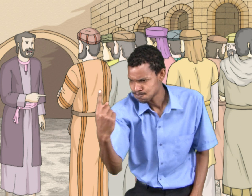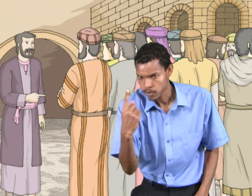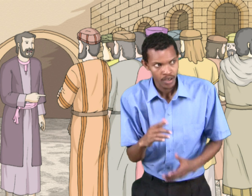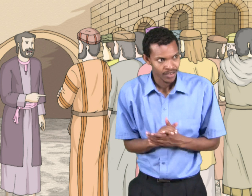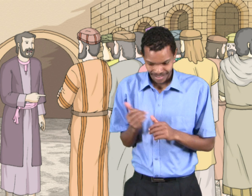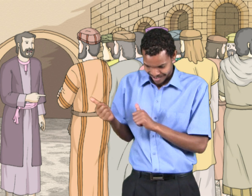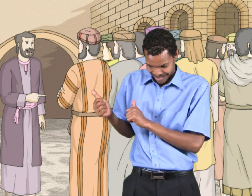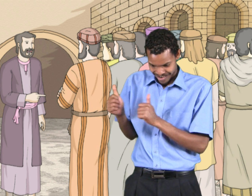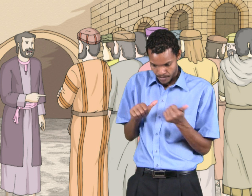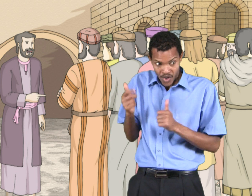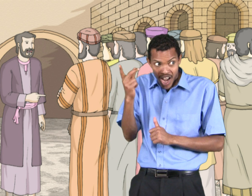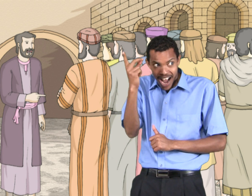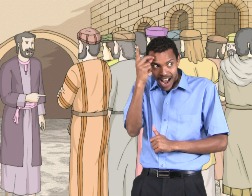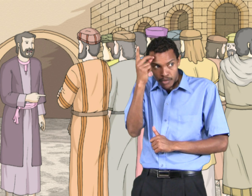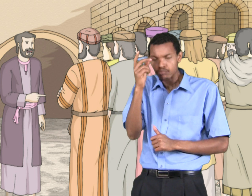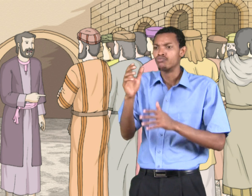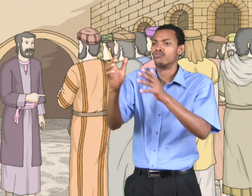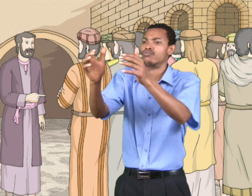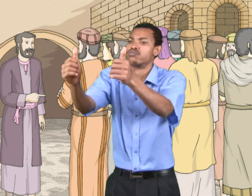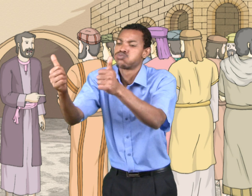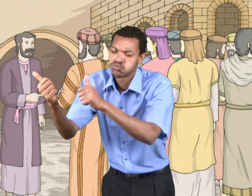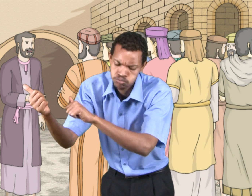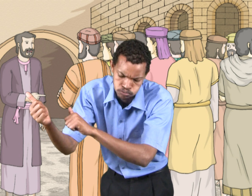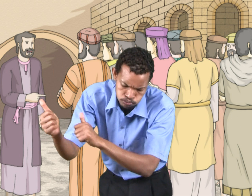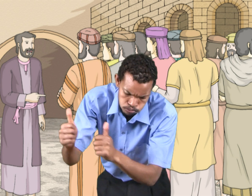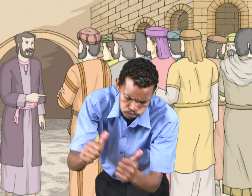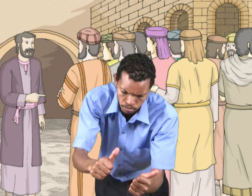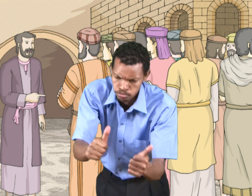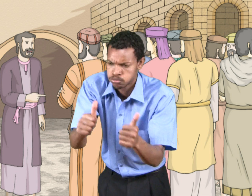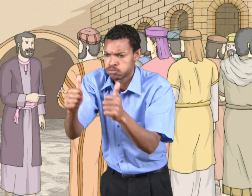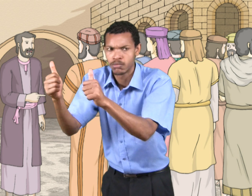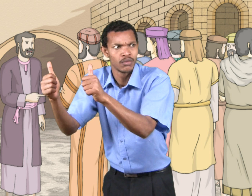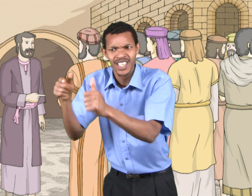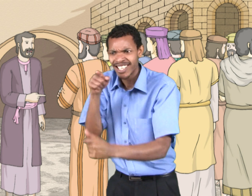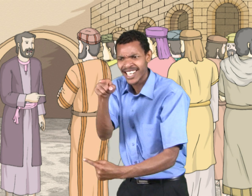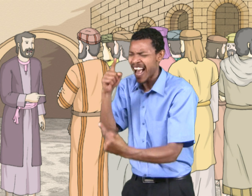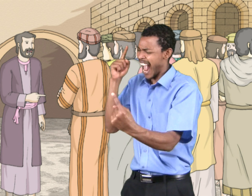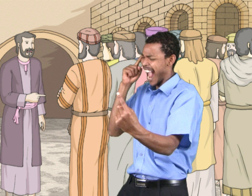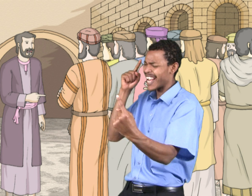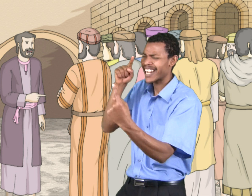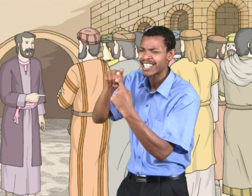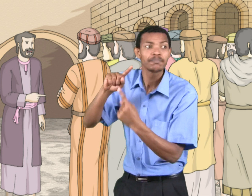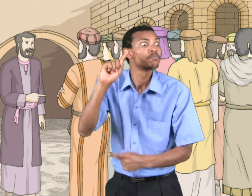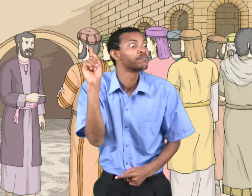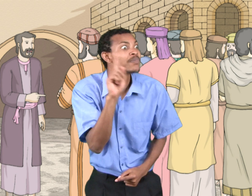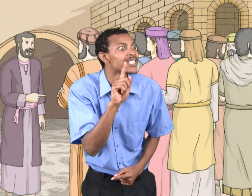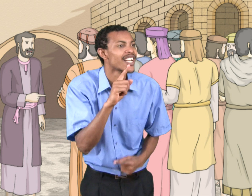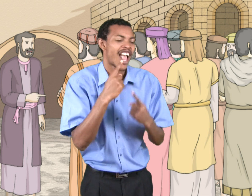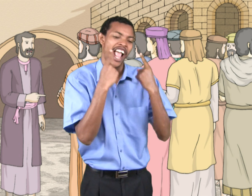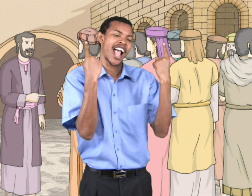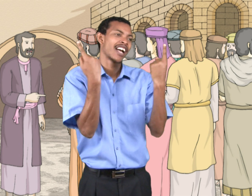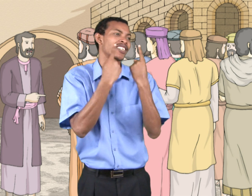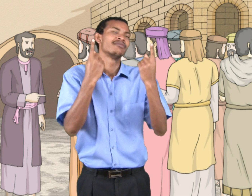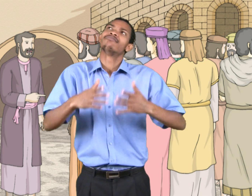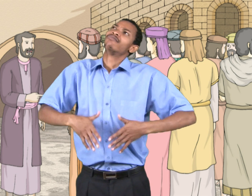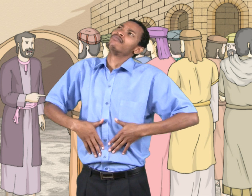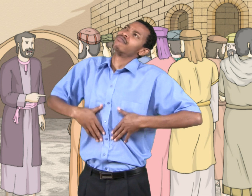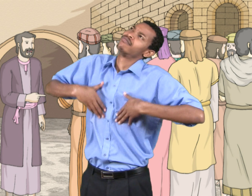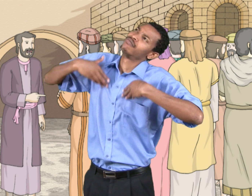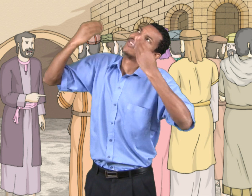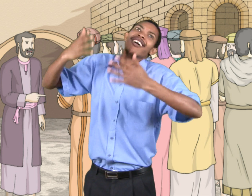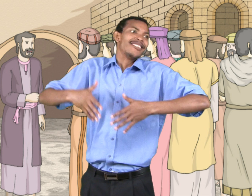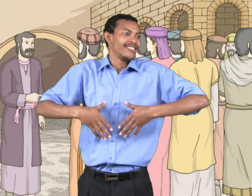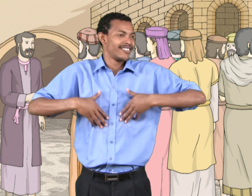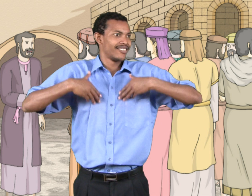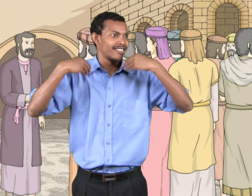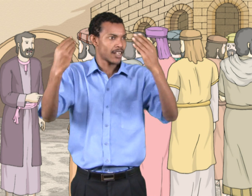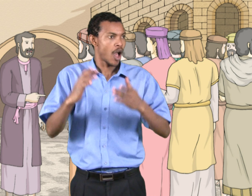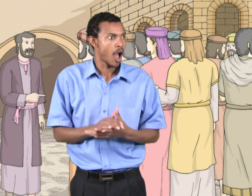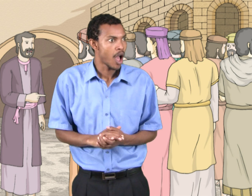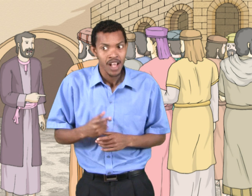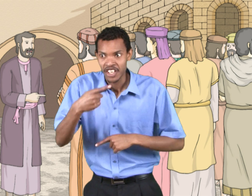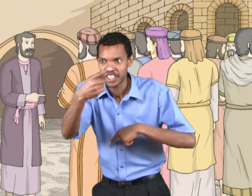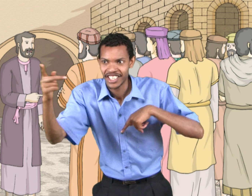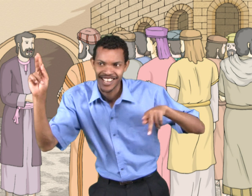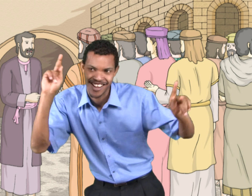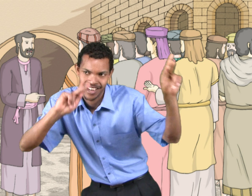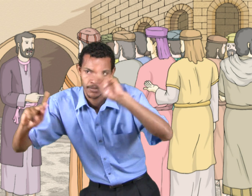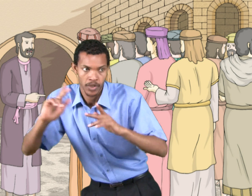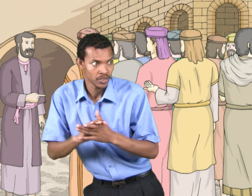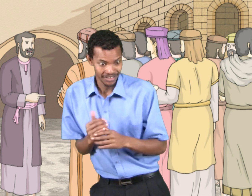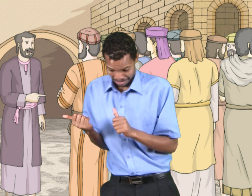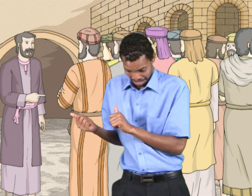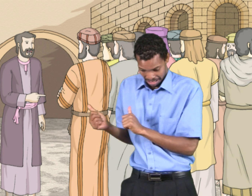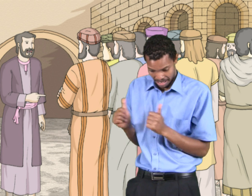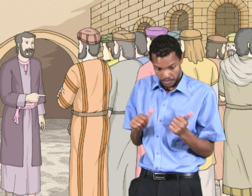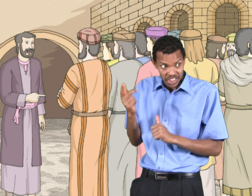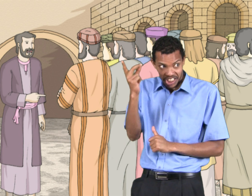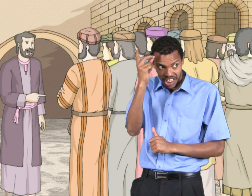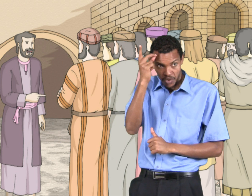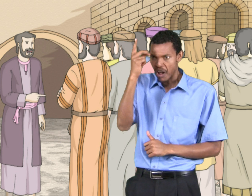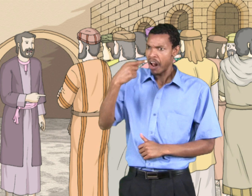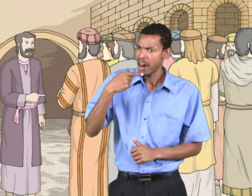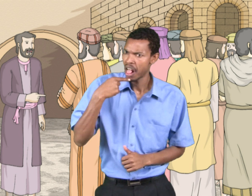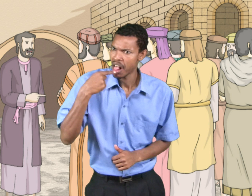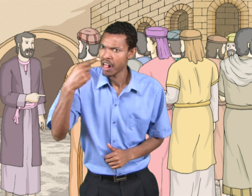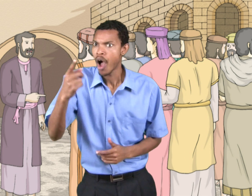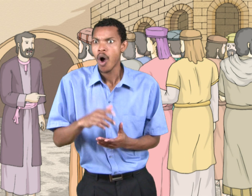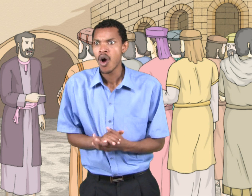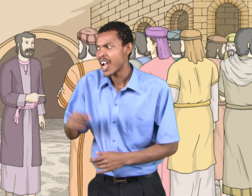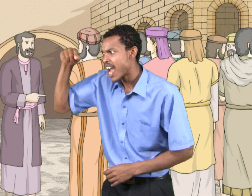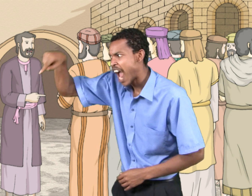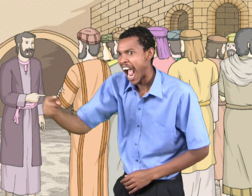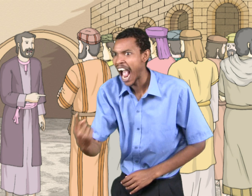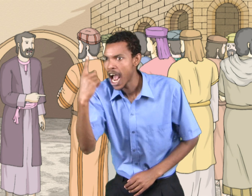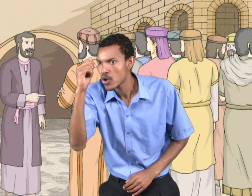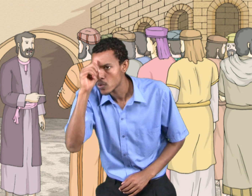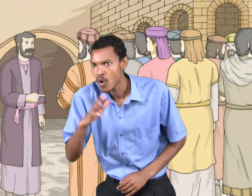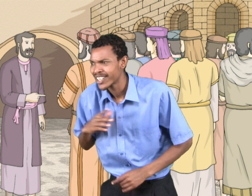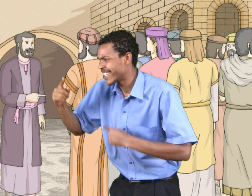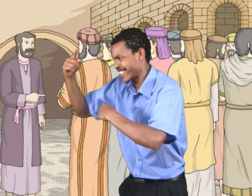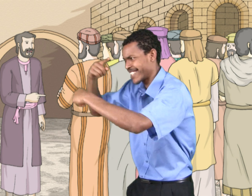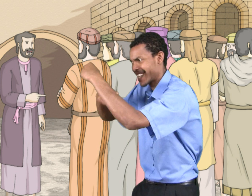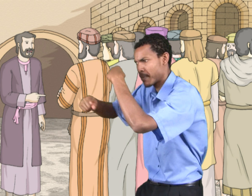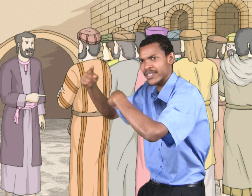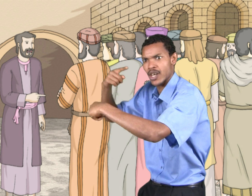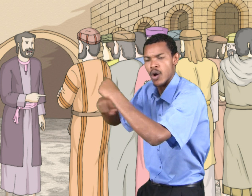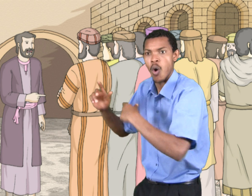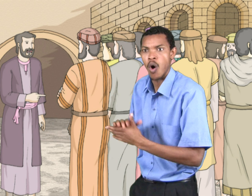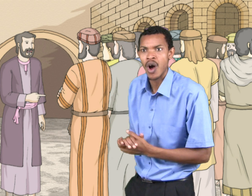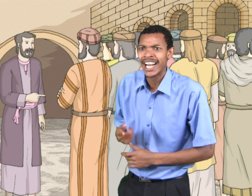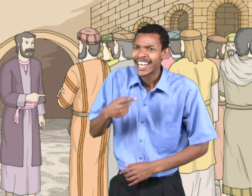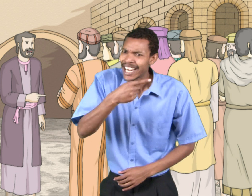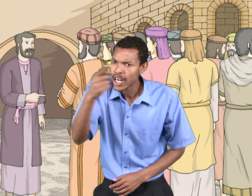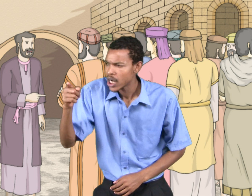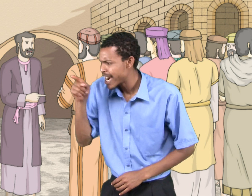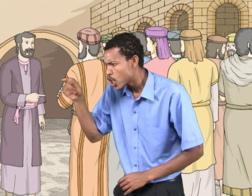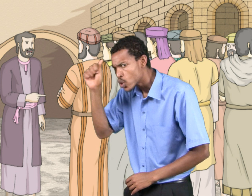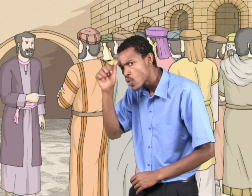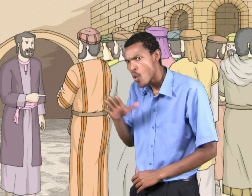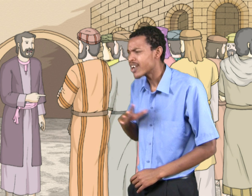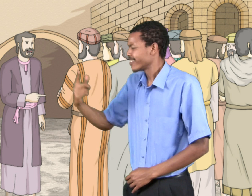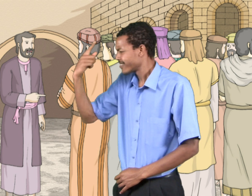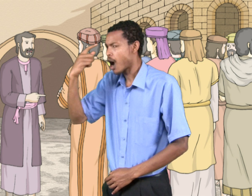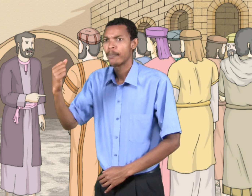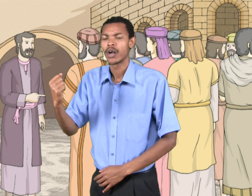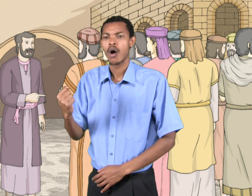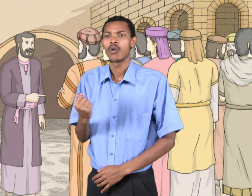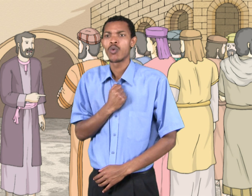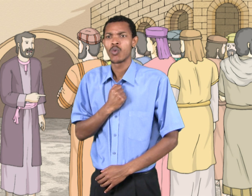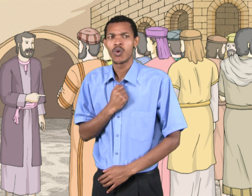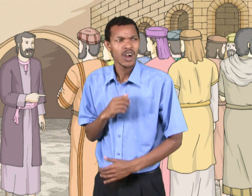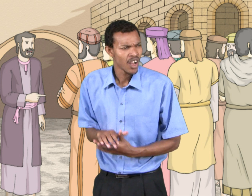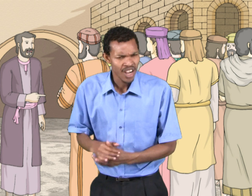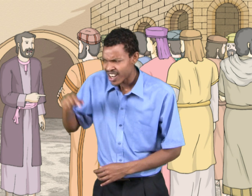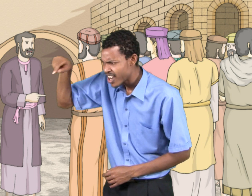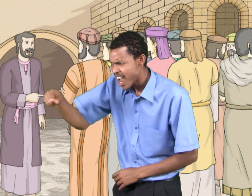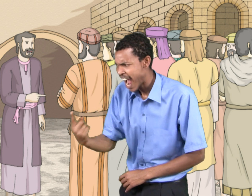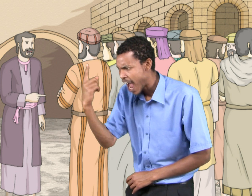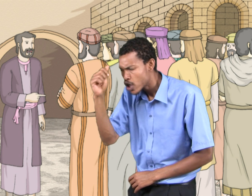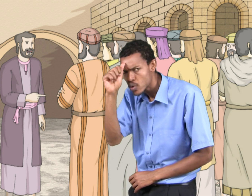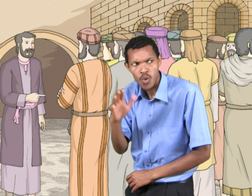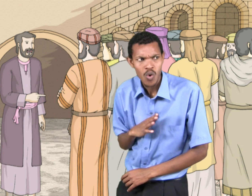Paul explained: “John’s baptism was a baptism of repentance.